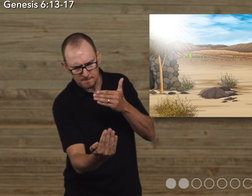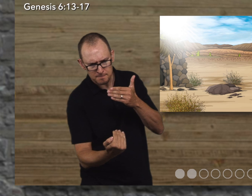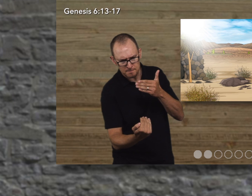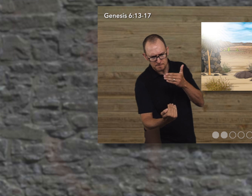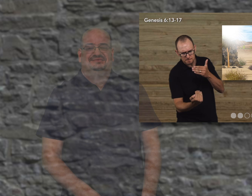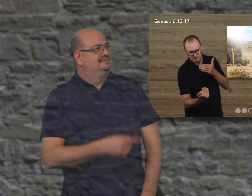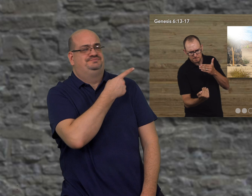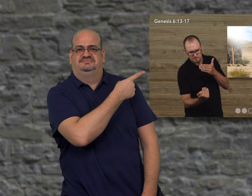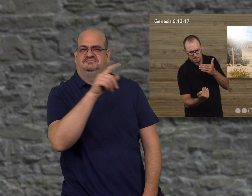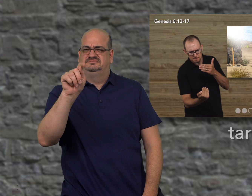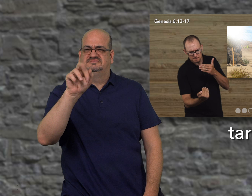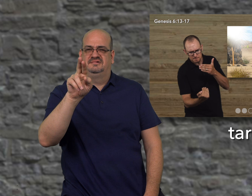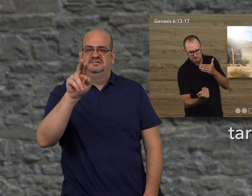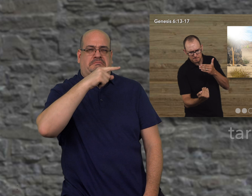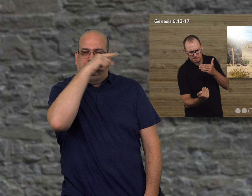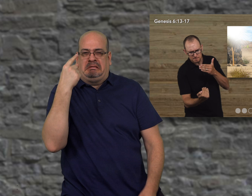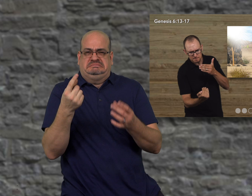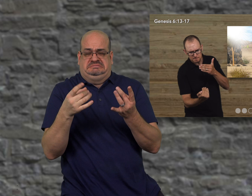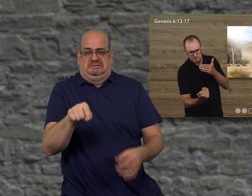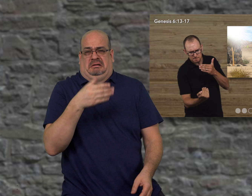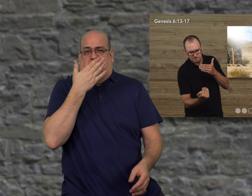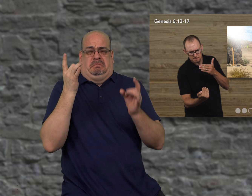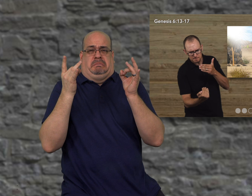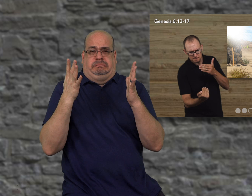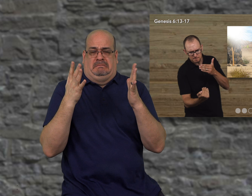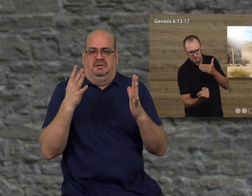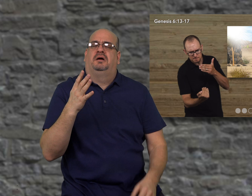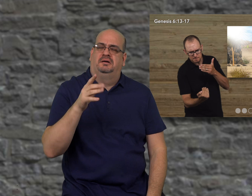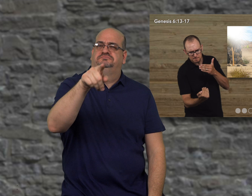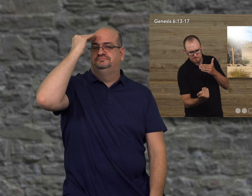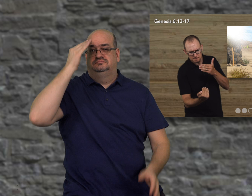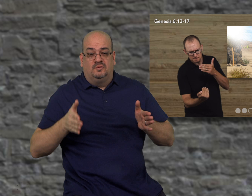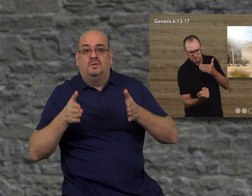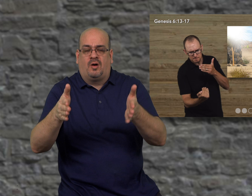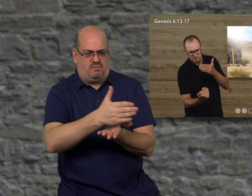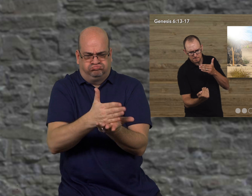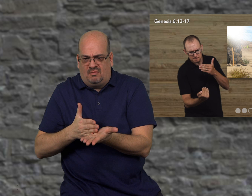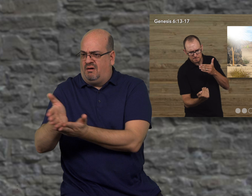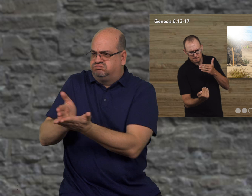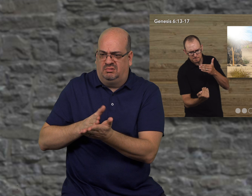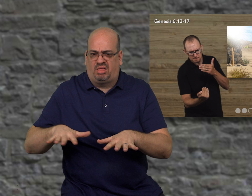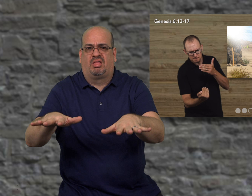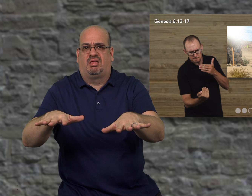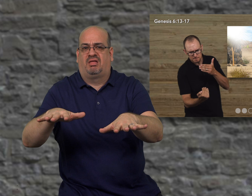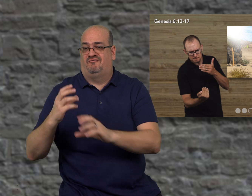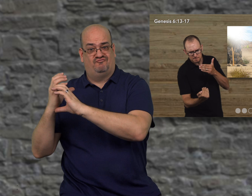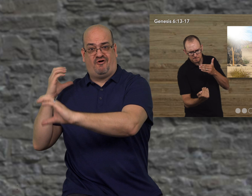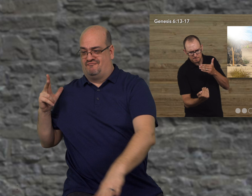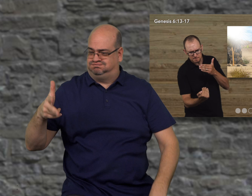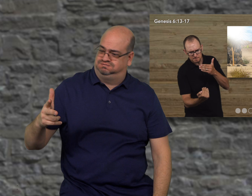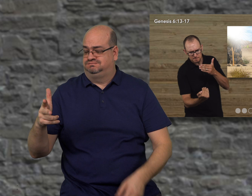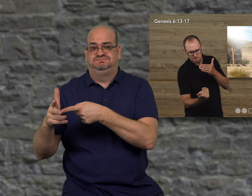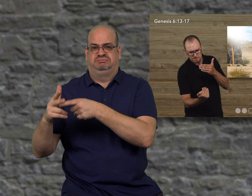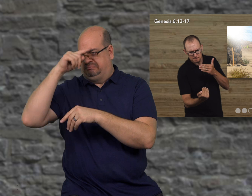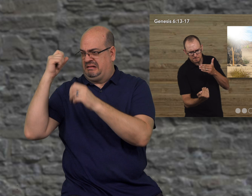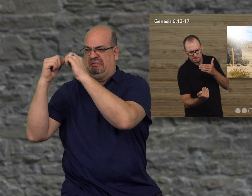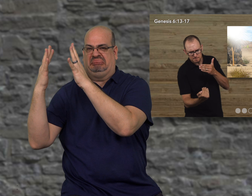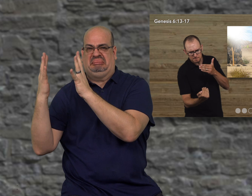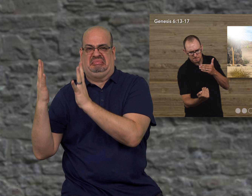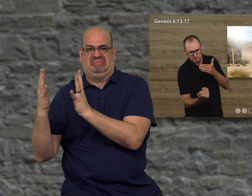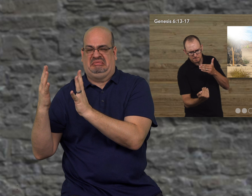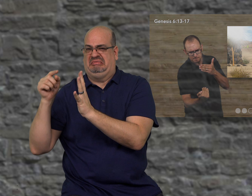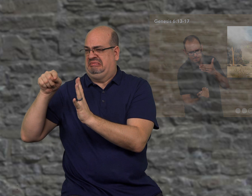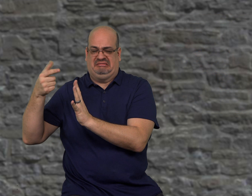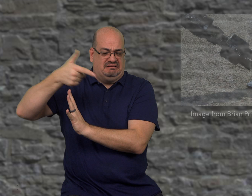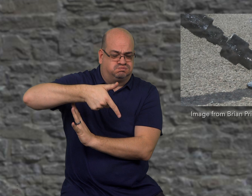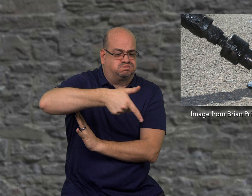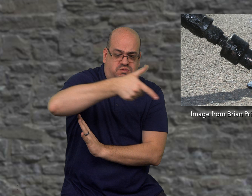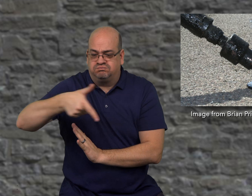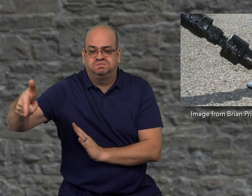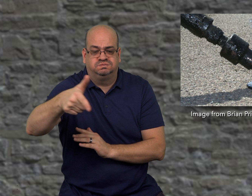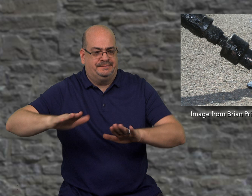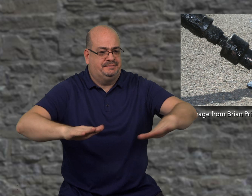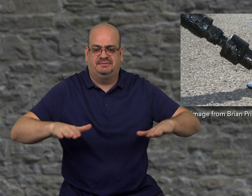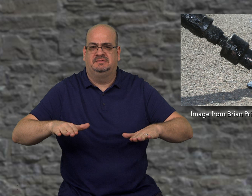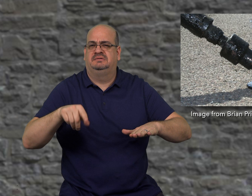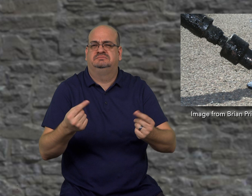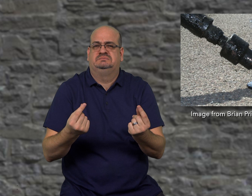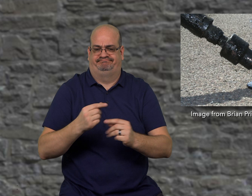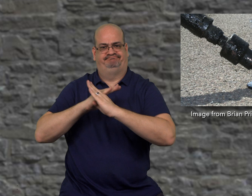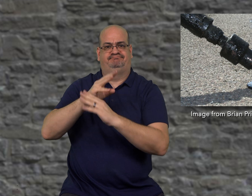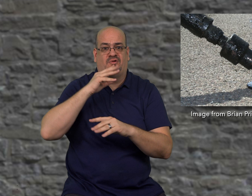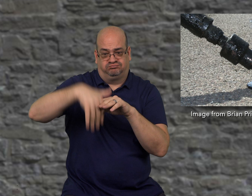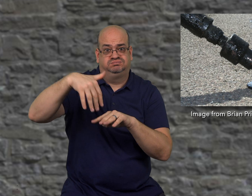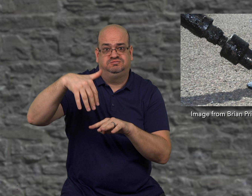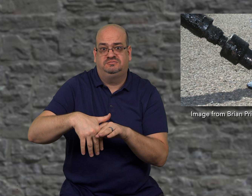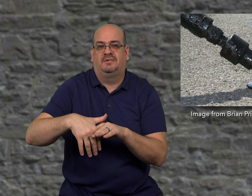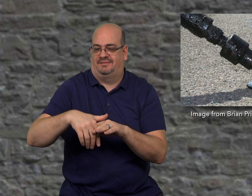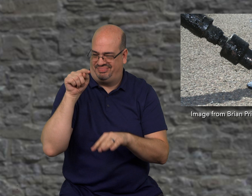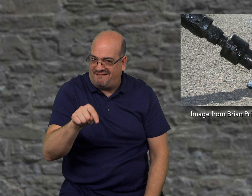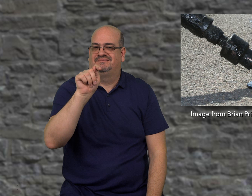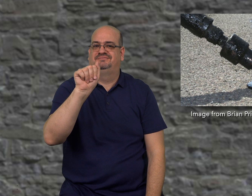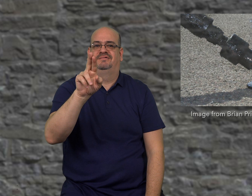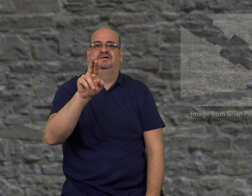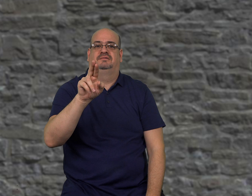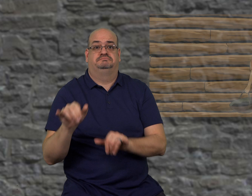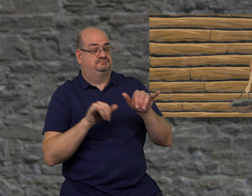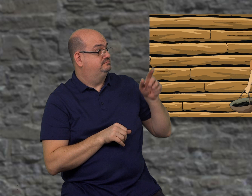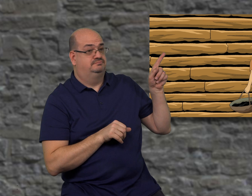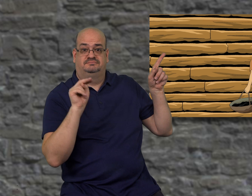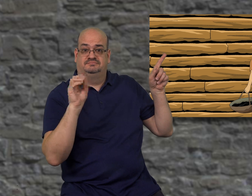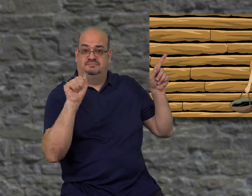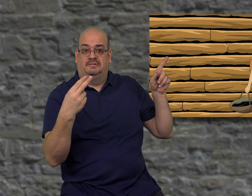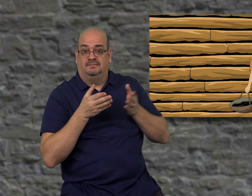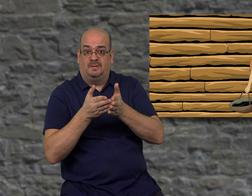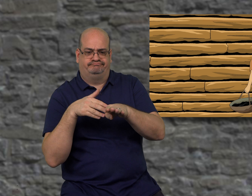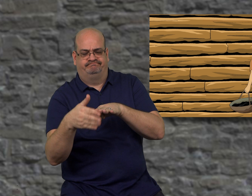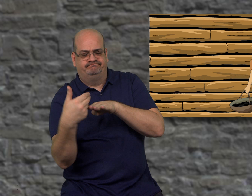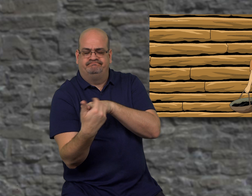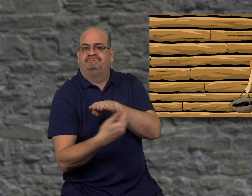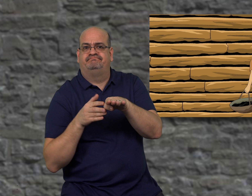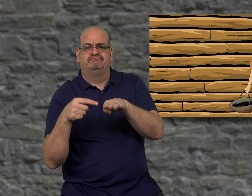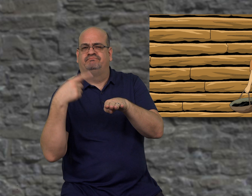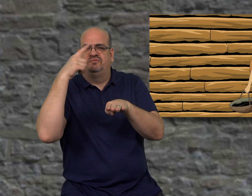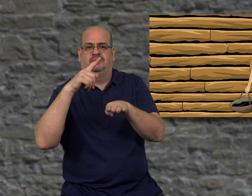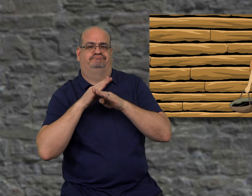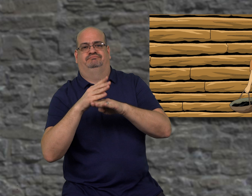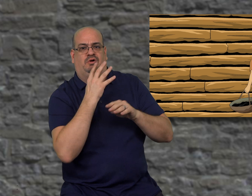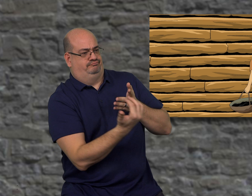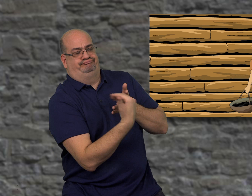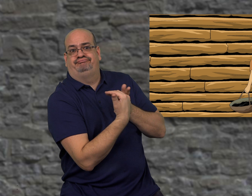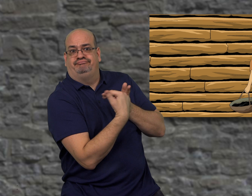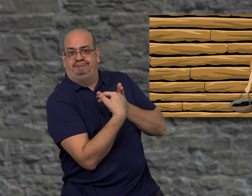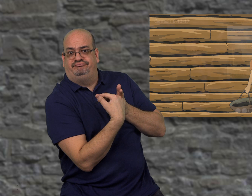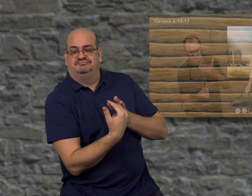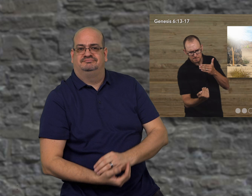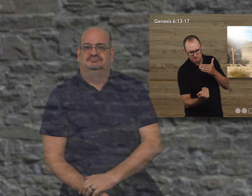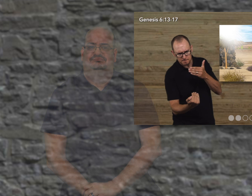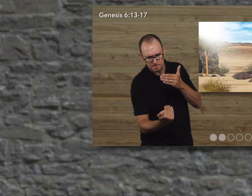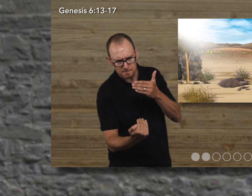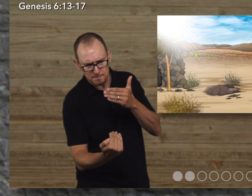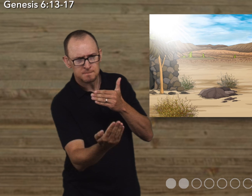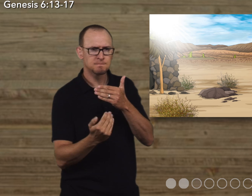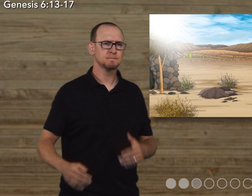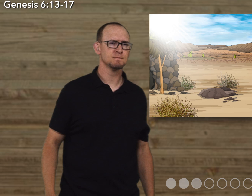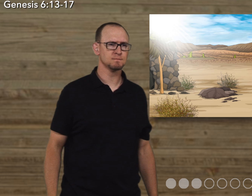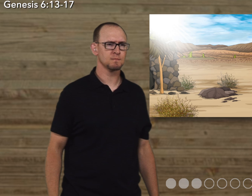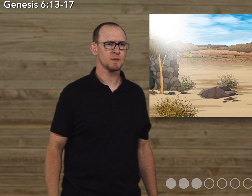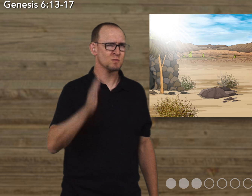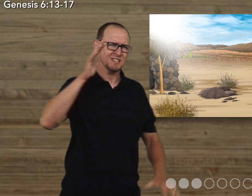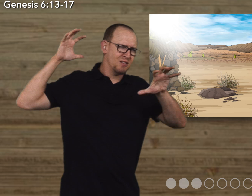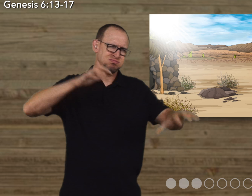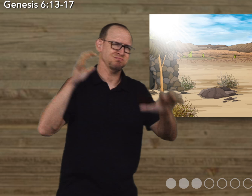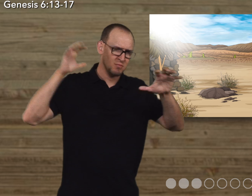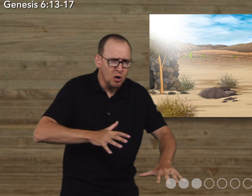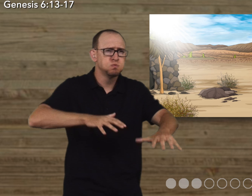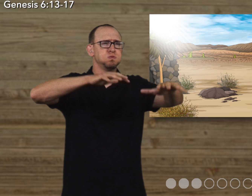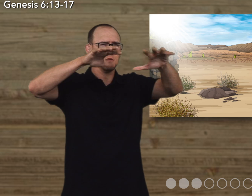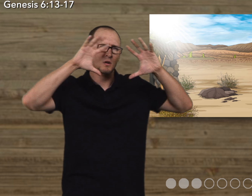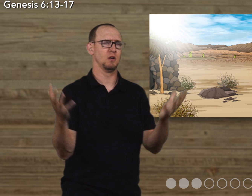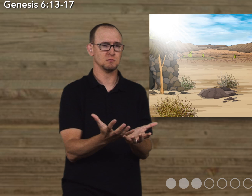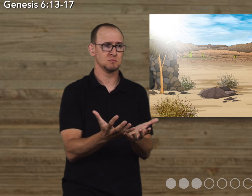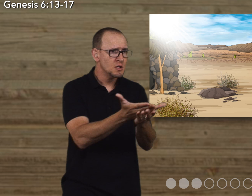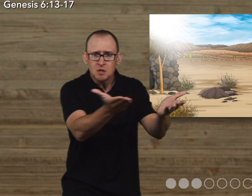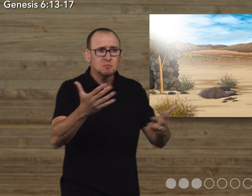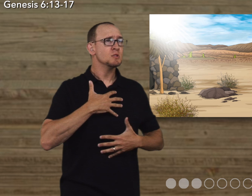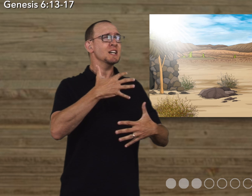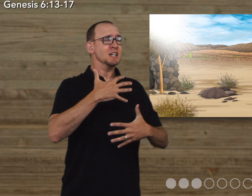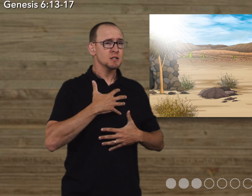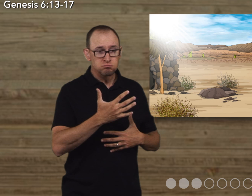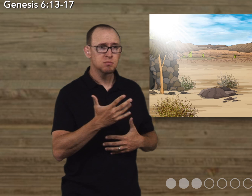And behold, I will bring floodwaters upon the earth to destroy every creature under the heavens that has the breath of life.